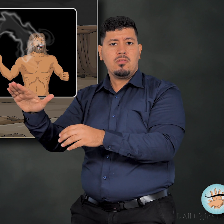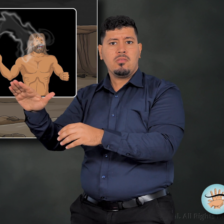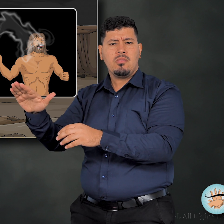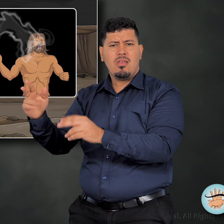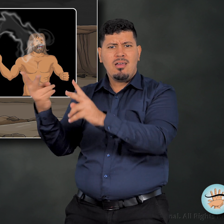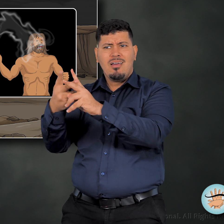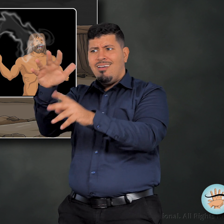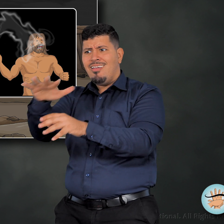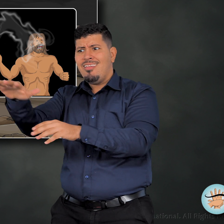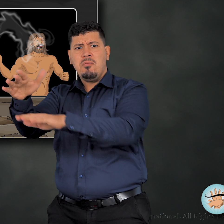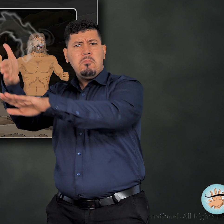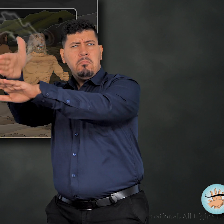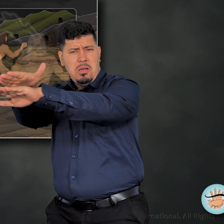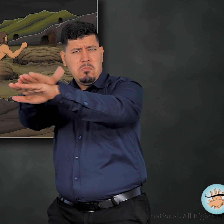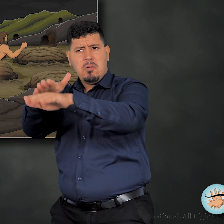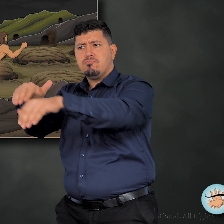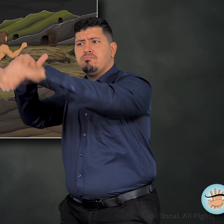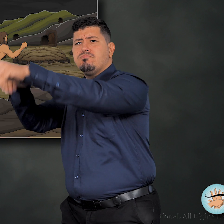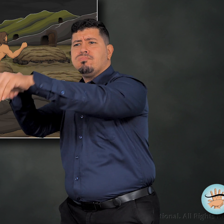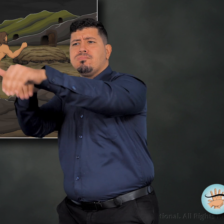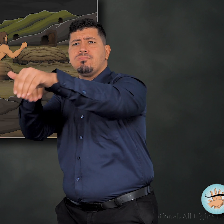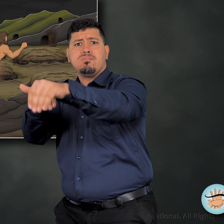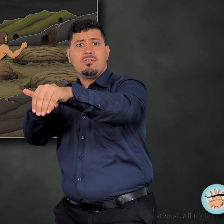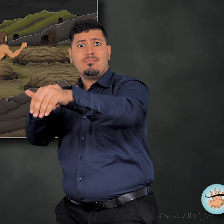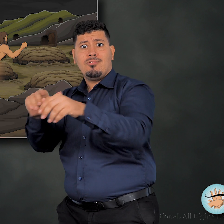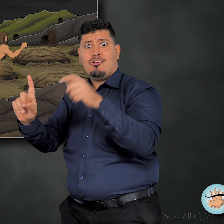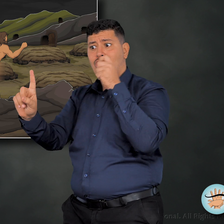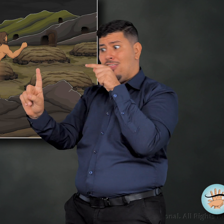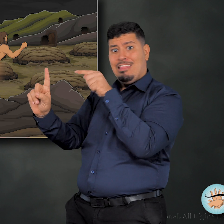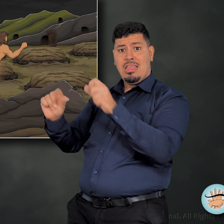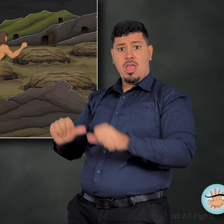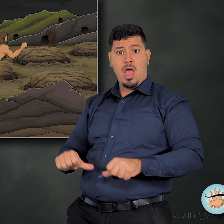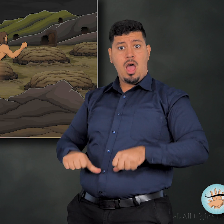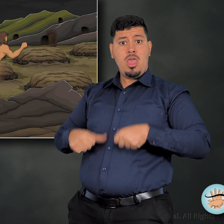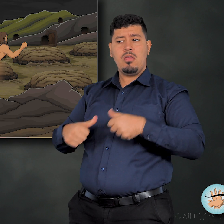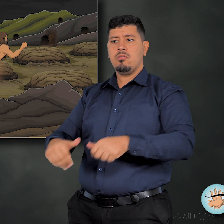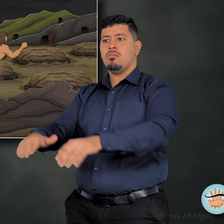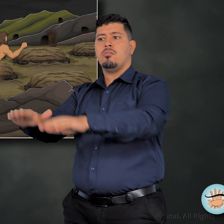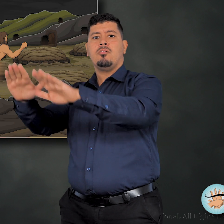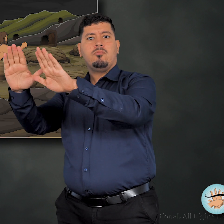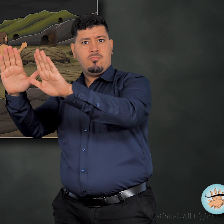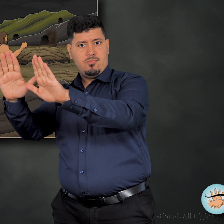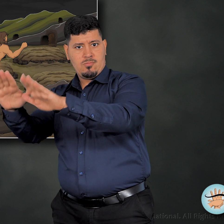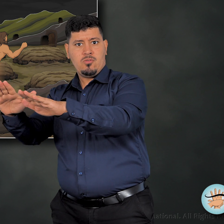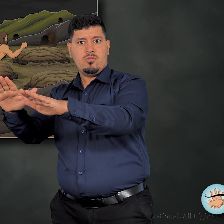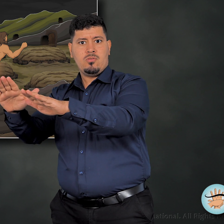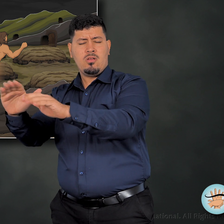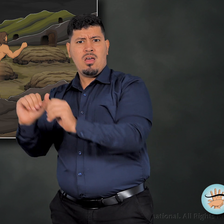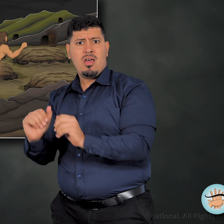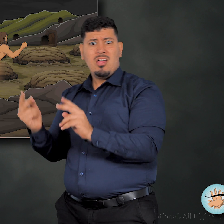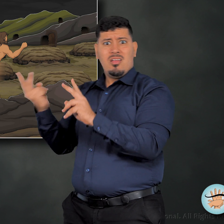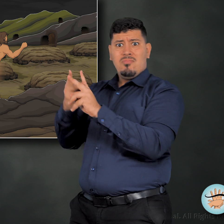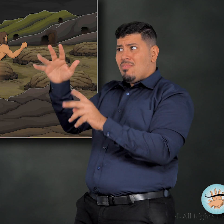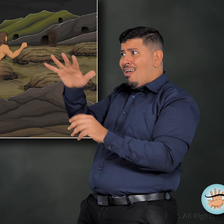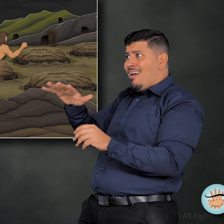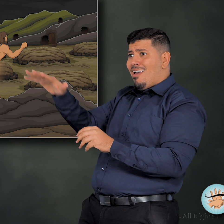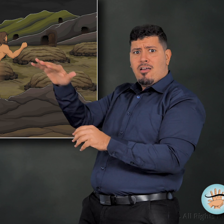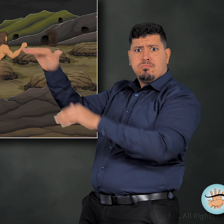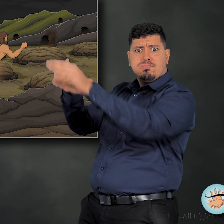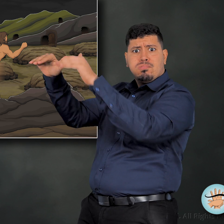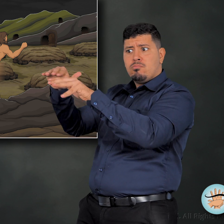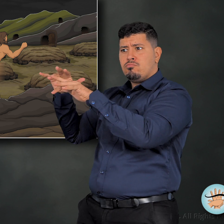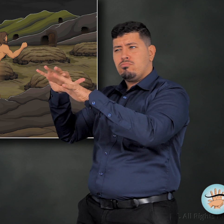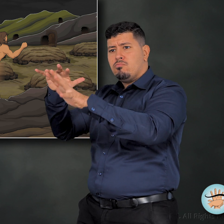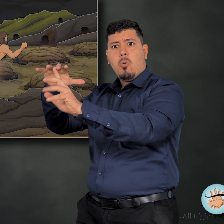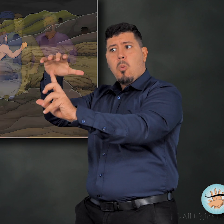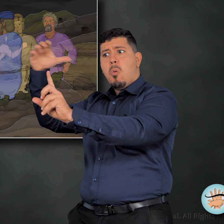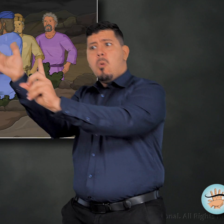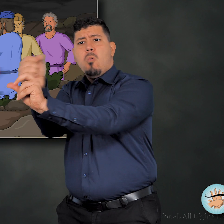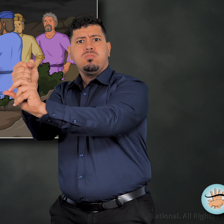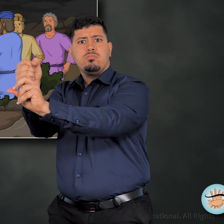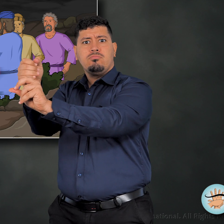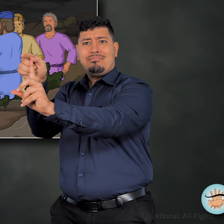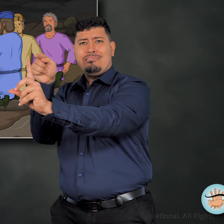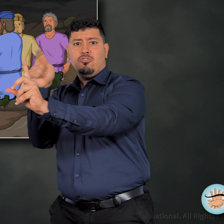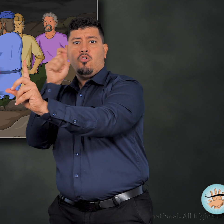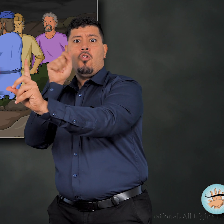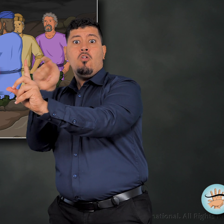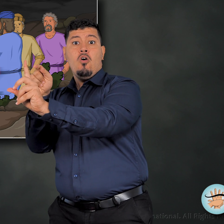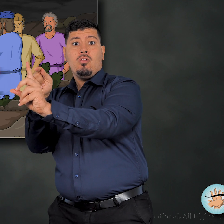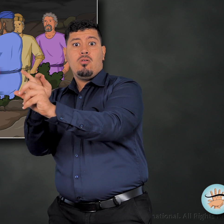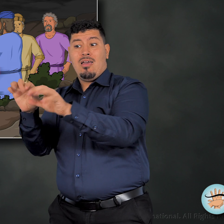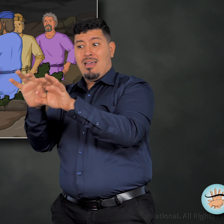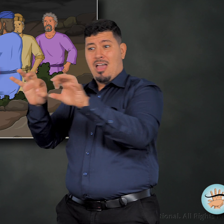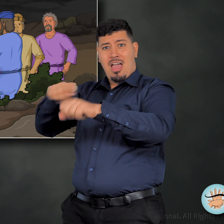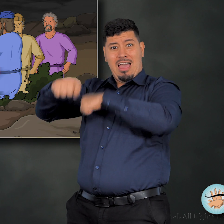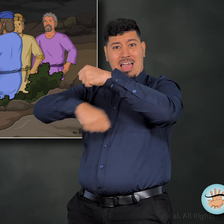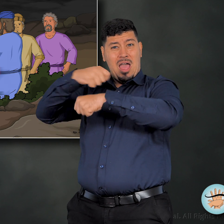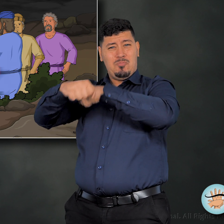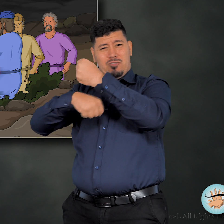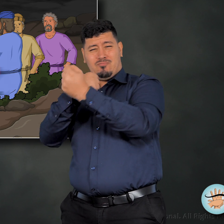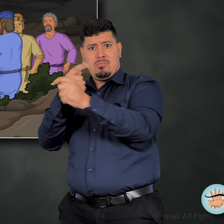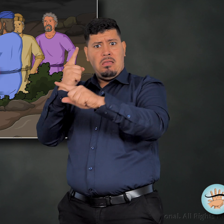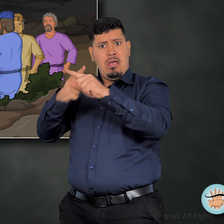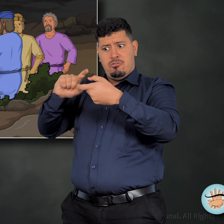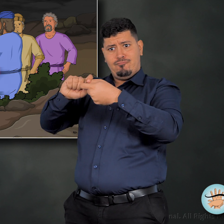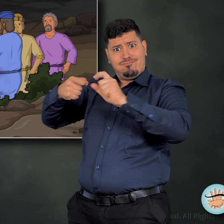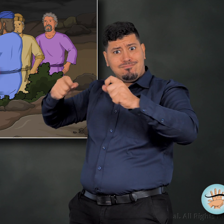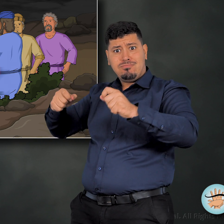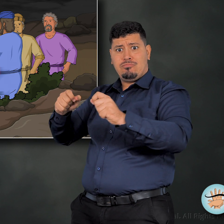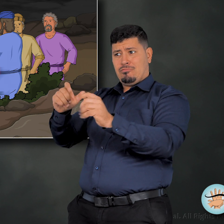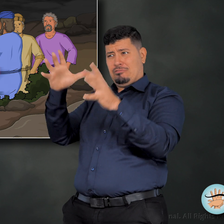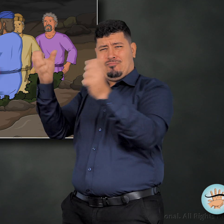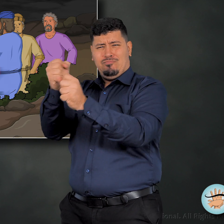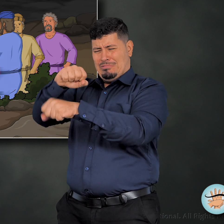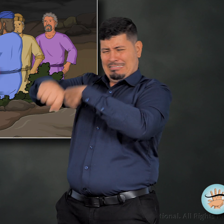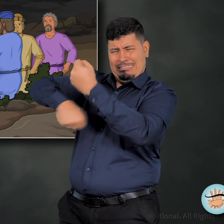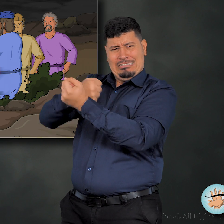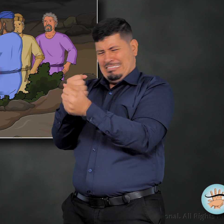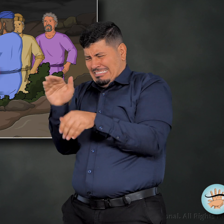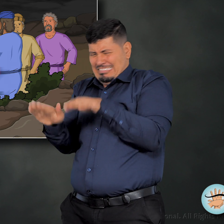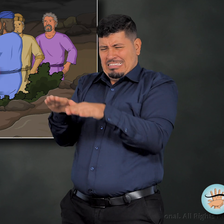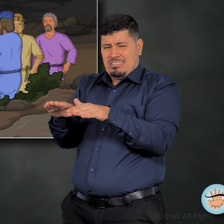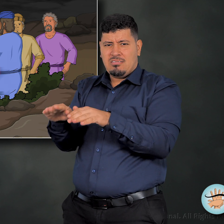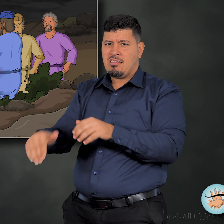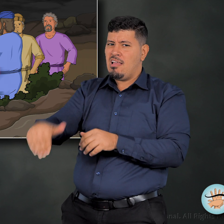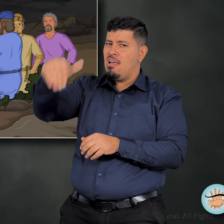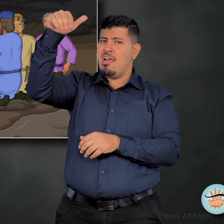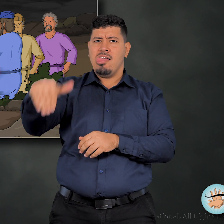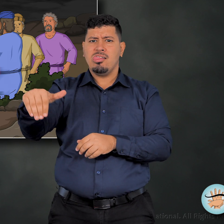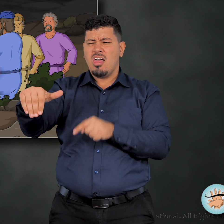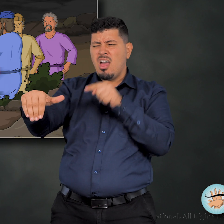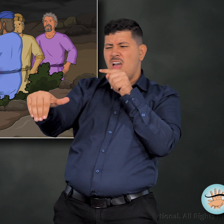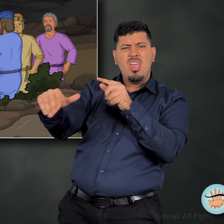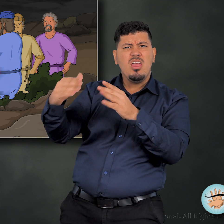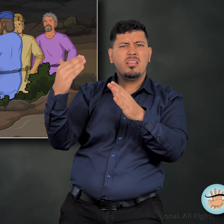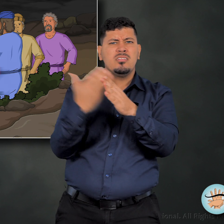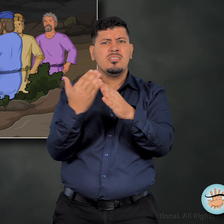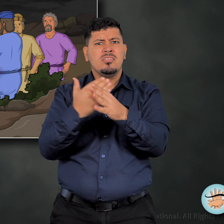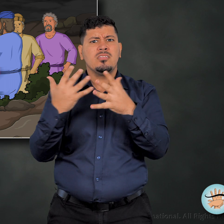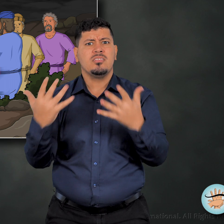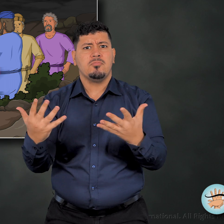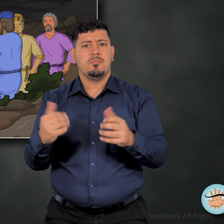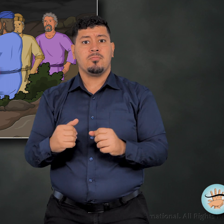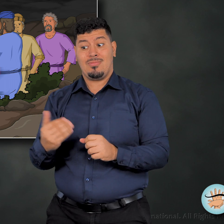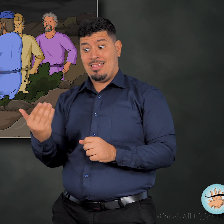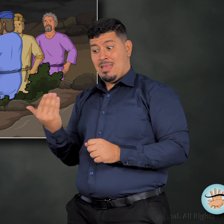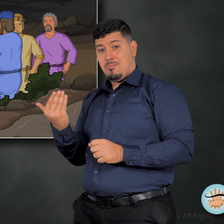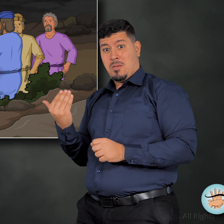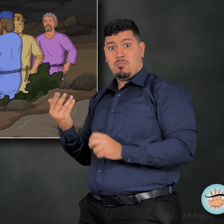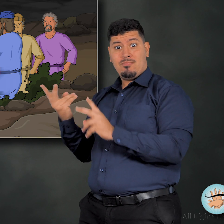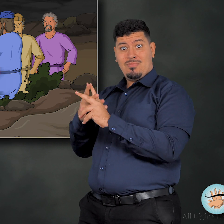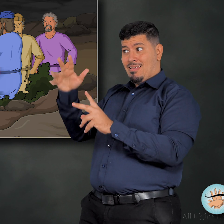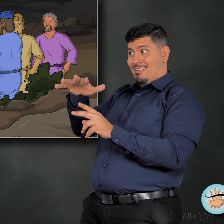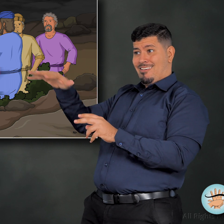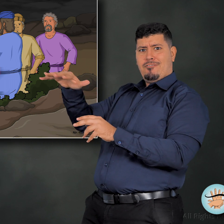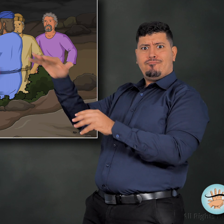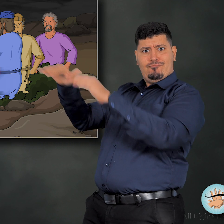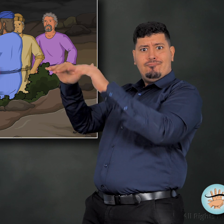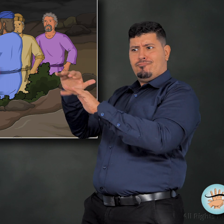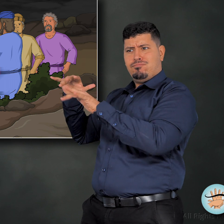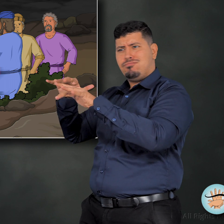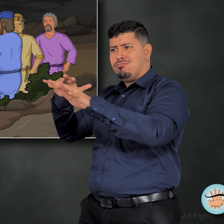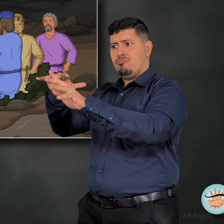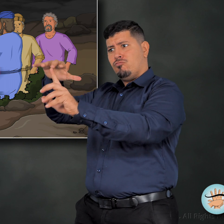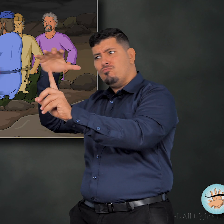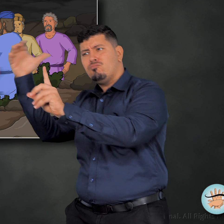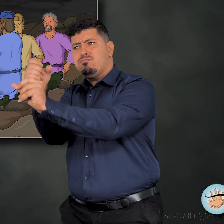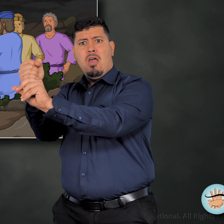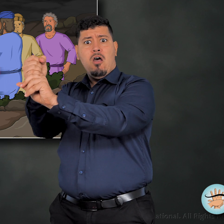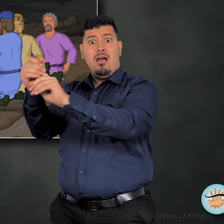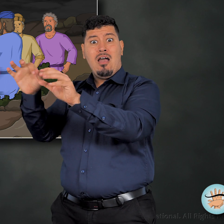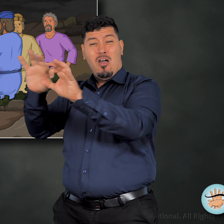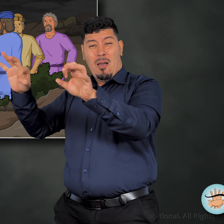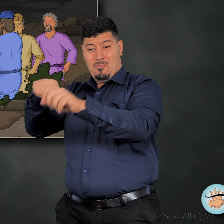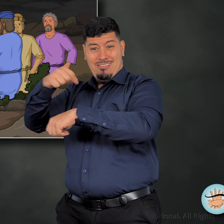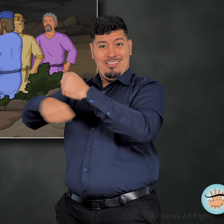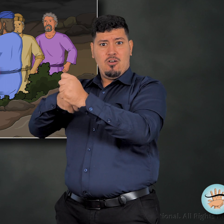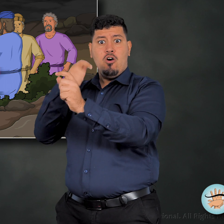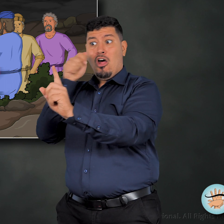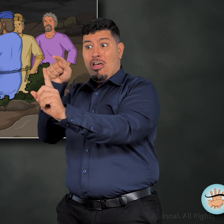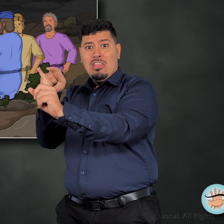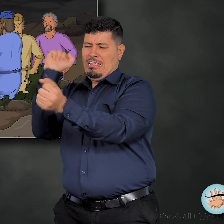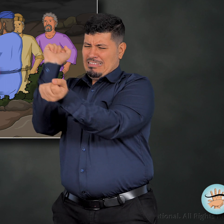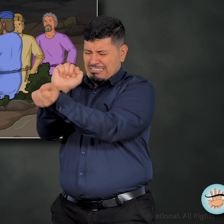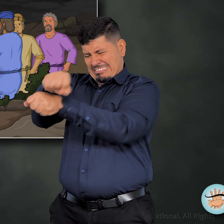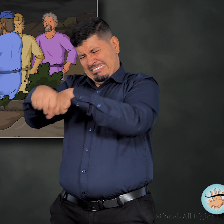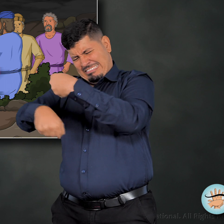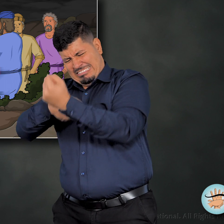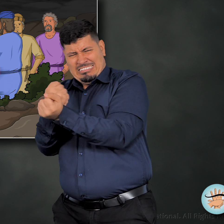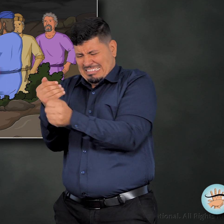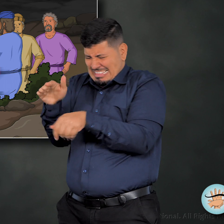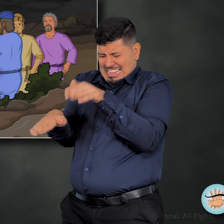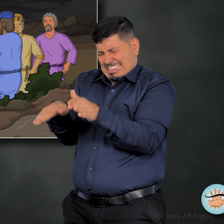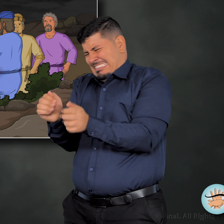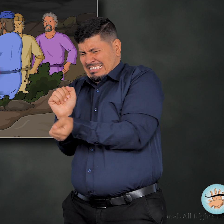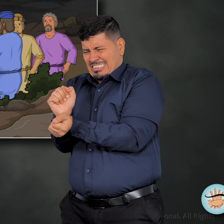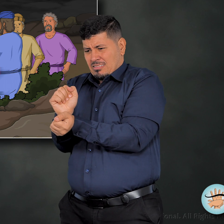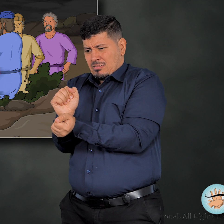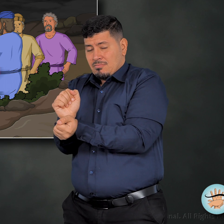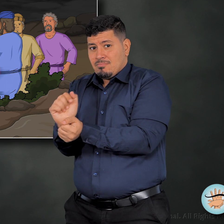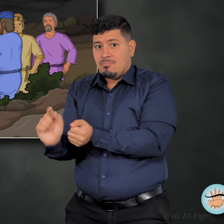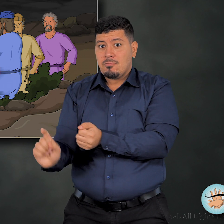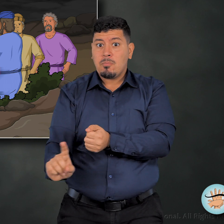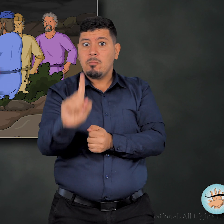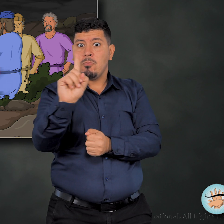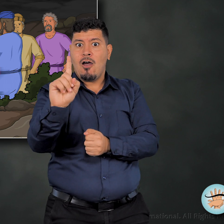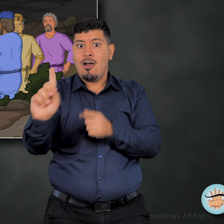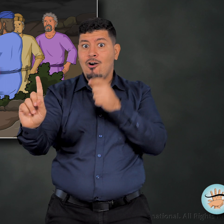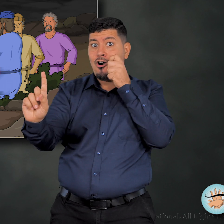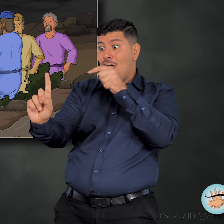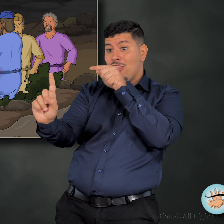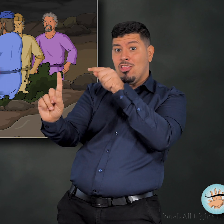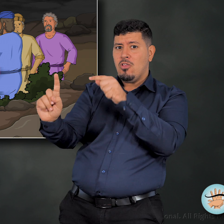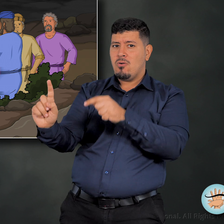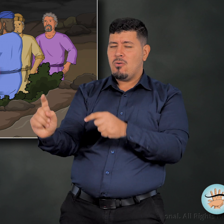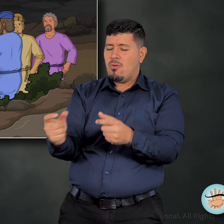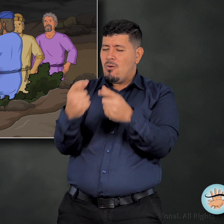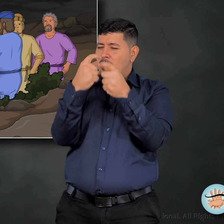This man had been living in the tombs and could no longer be restrained, even with chains.